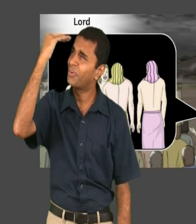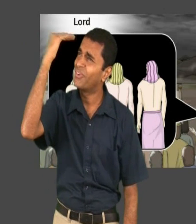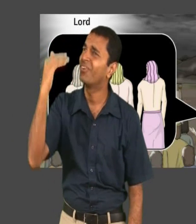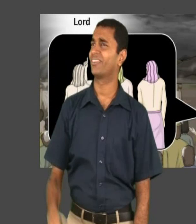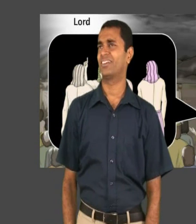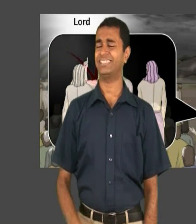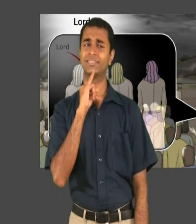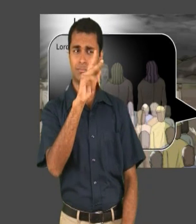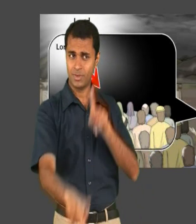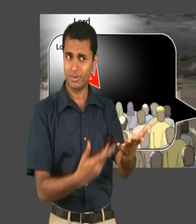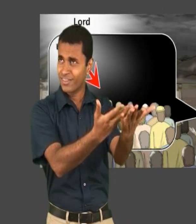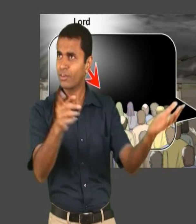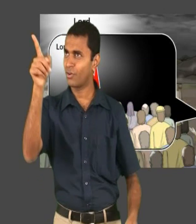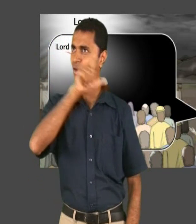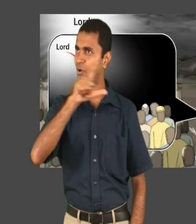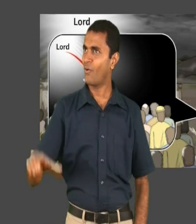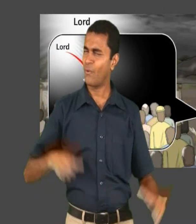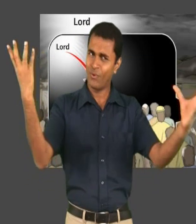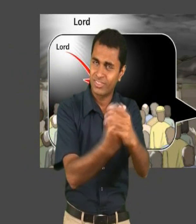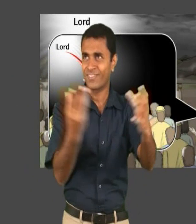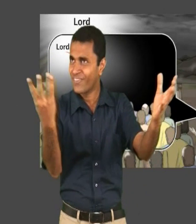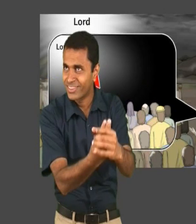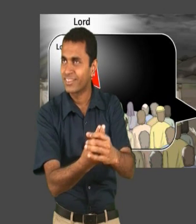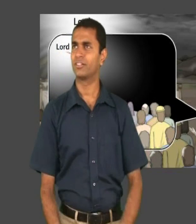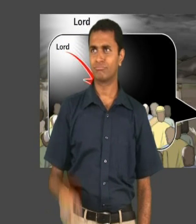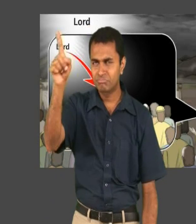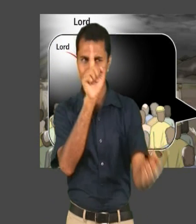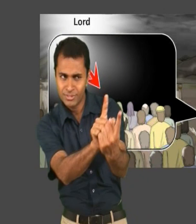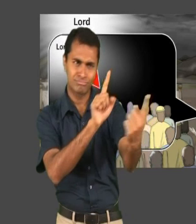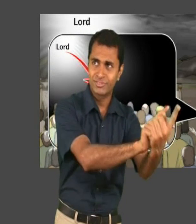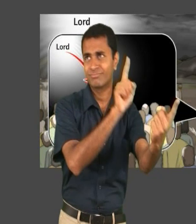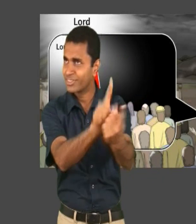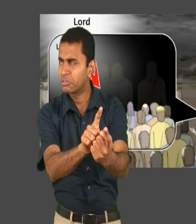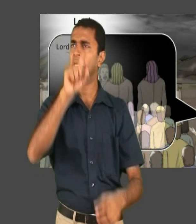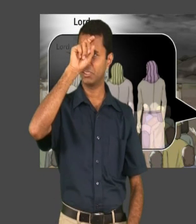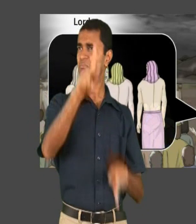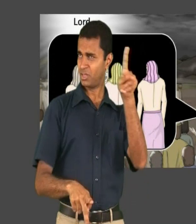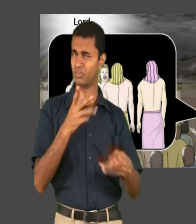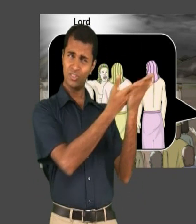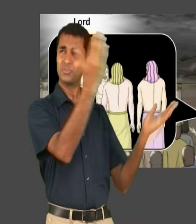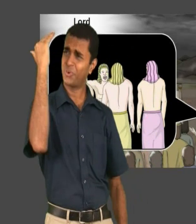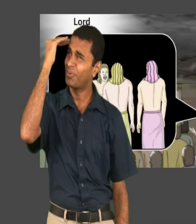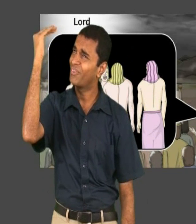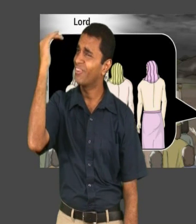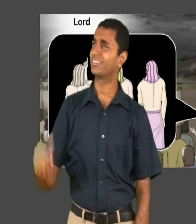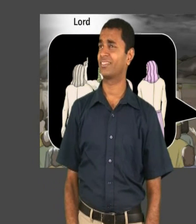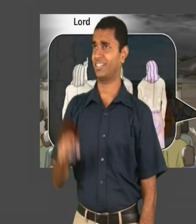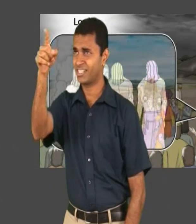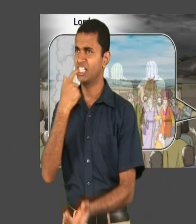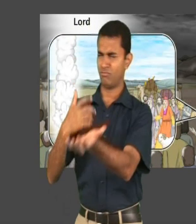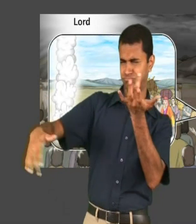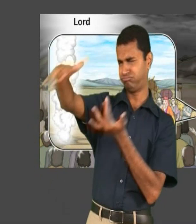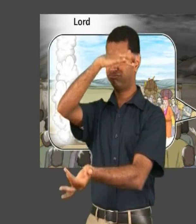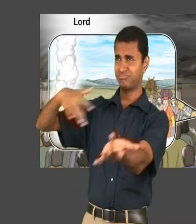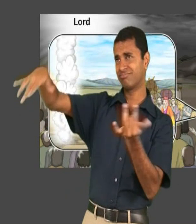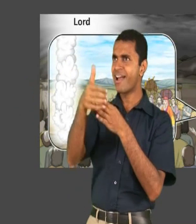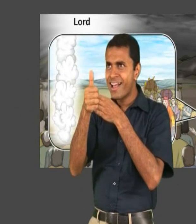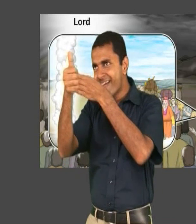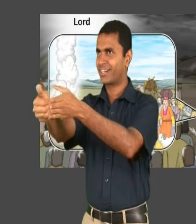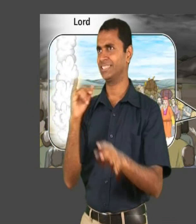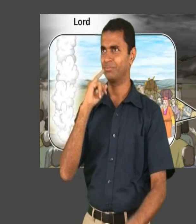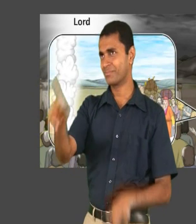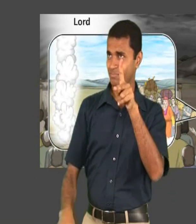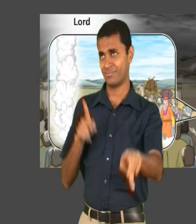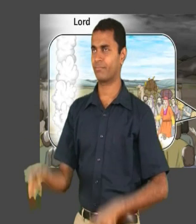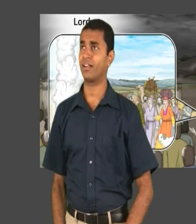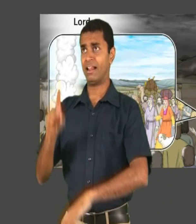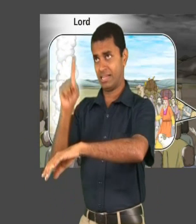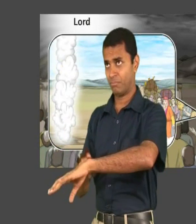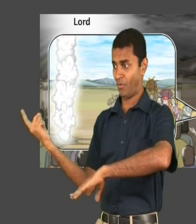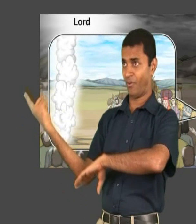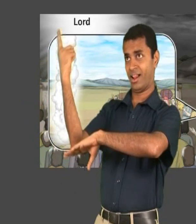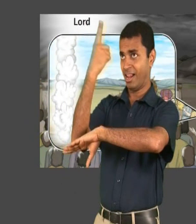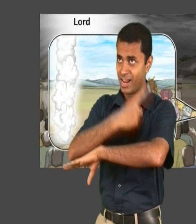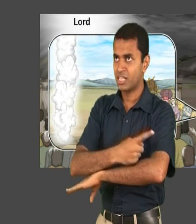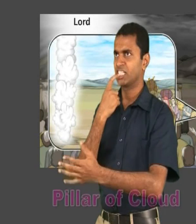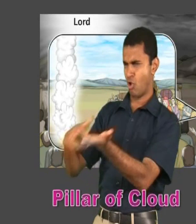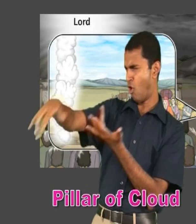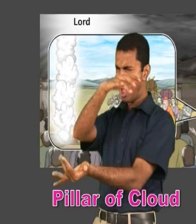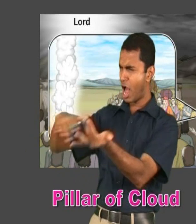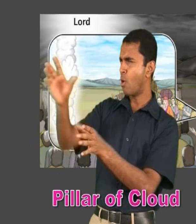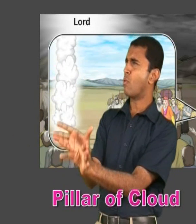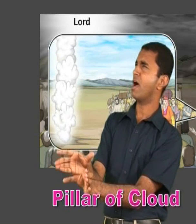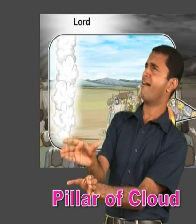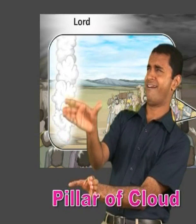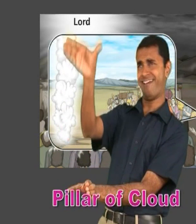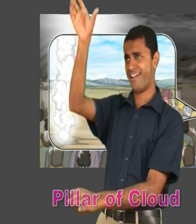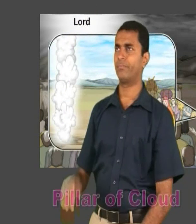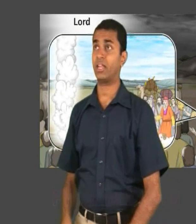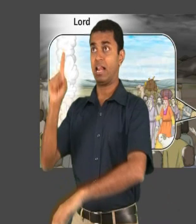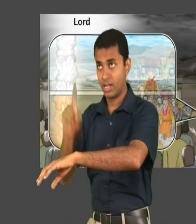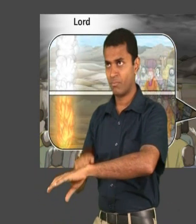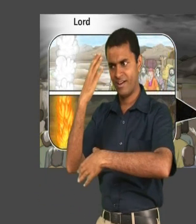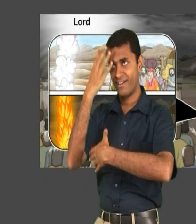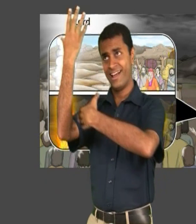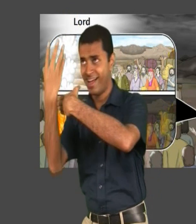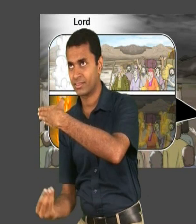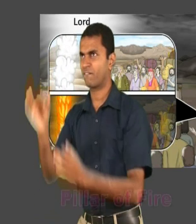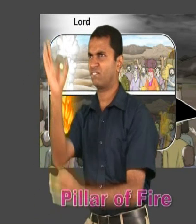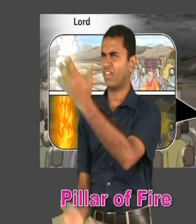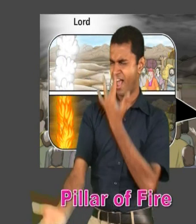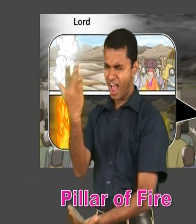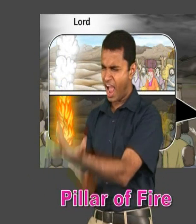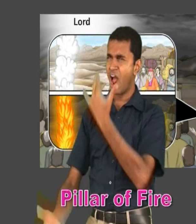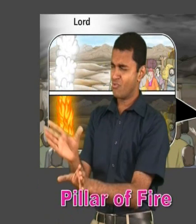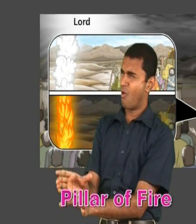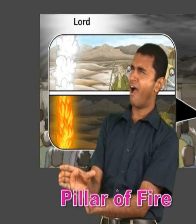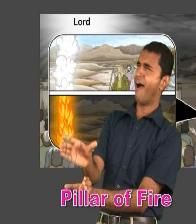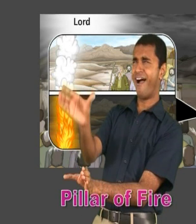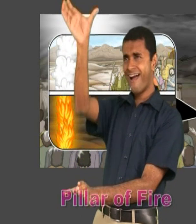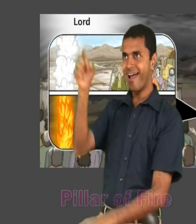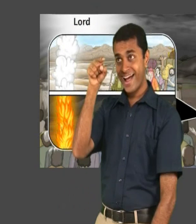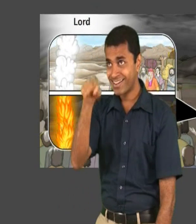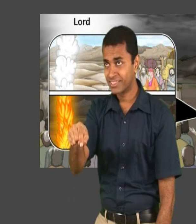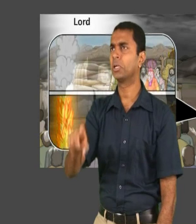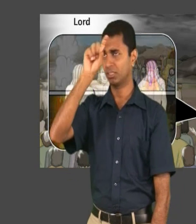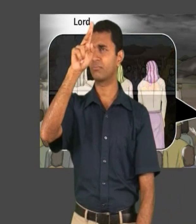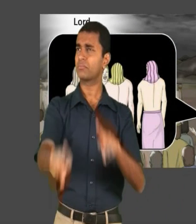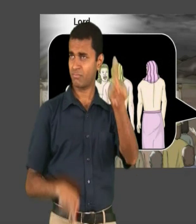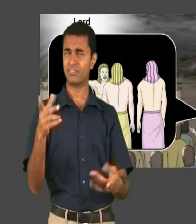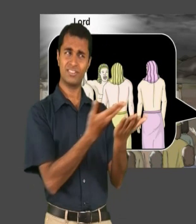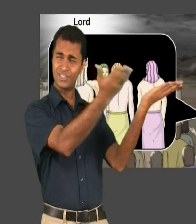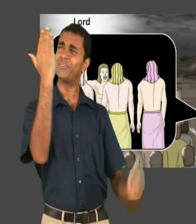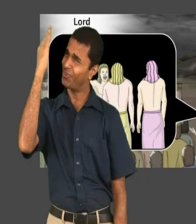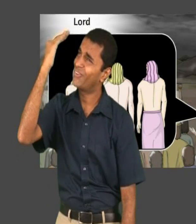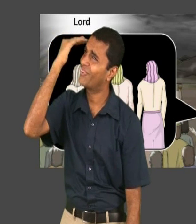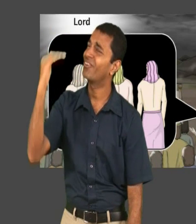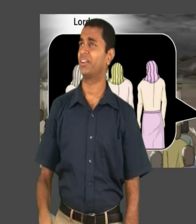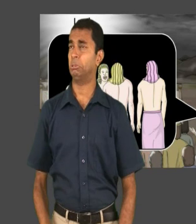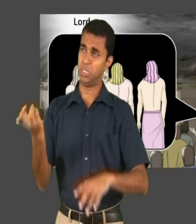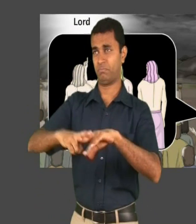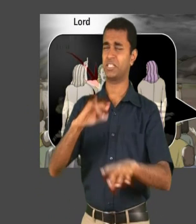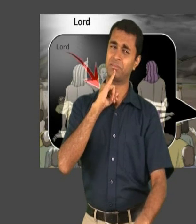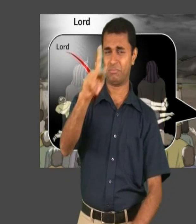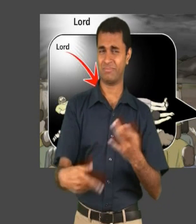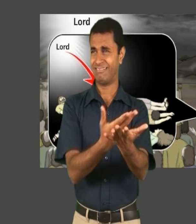They have already heard that You, O LORD, are in the midst of this people, that You, O LORD, have been seen face to face, that Your cloud stands over them, and that You go before them in a pillar of cloud by day and a pillar of fire by night.